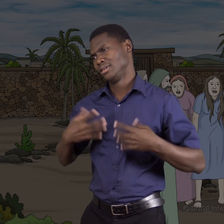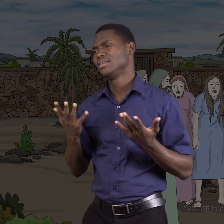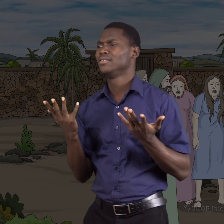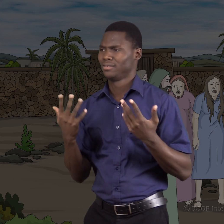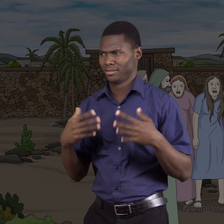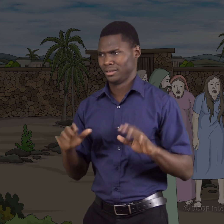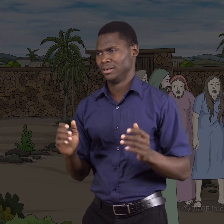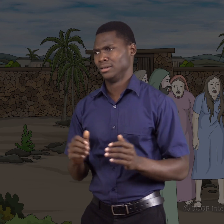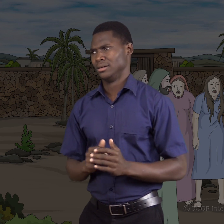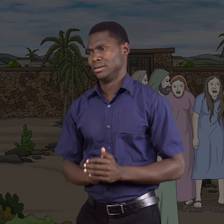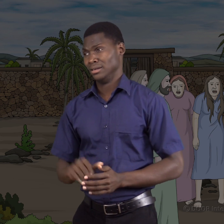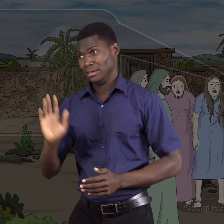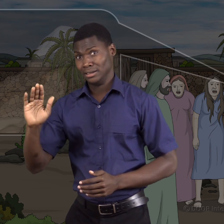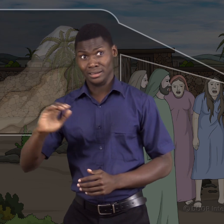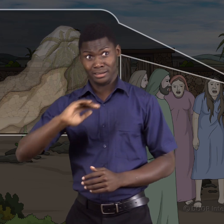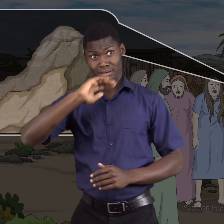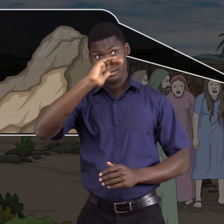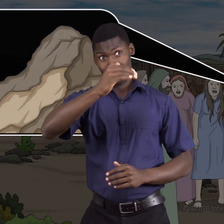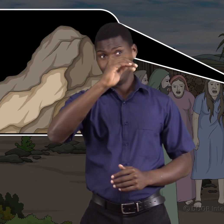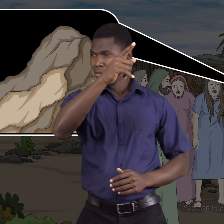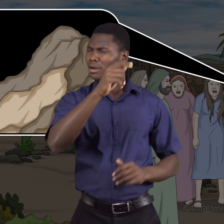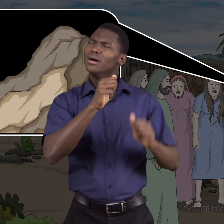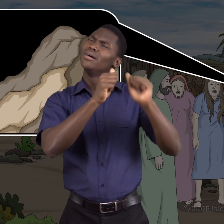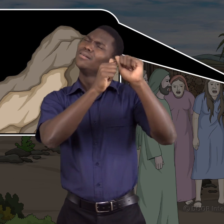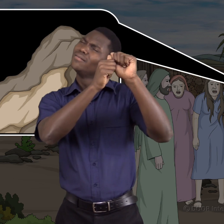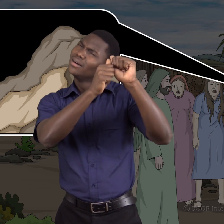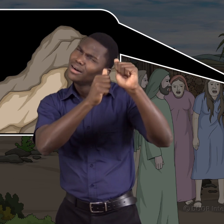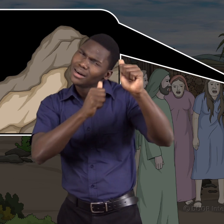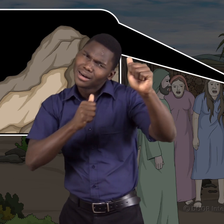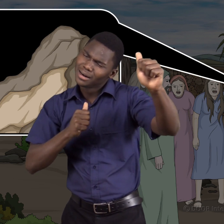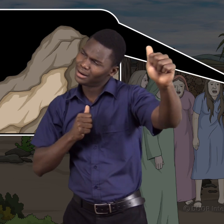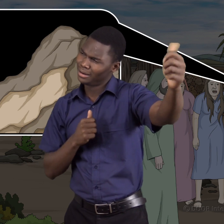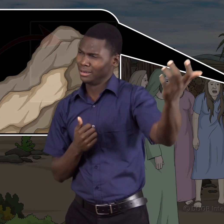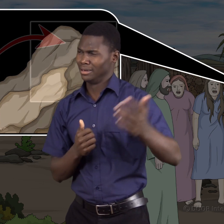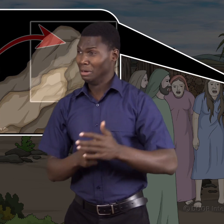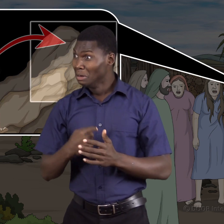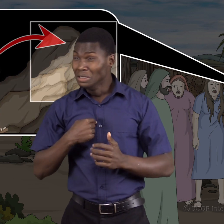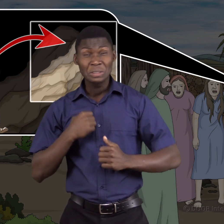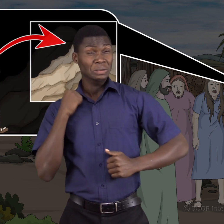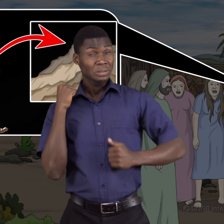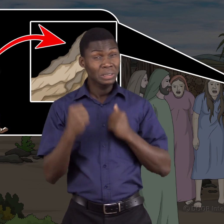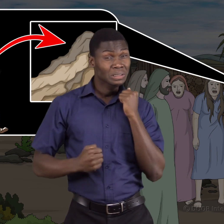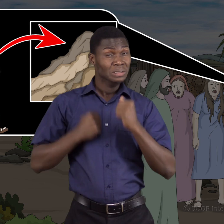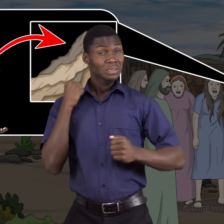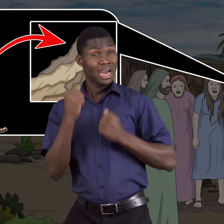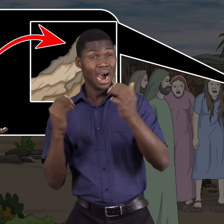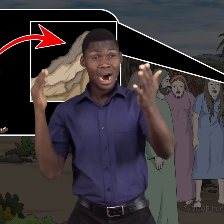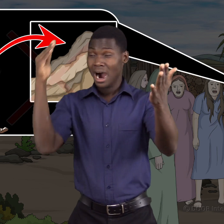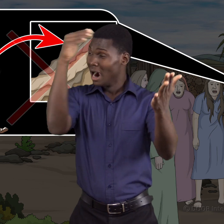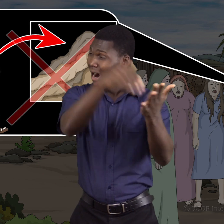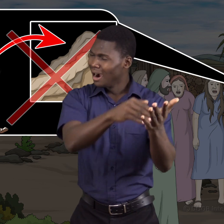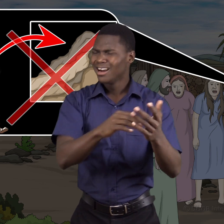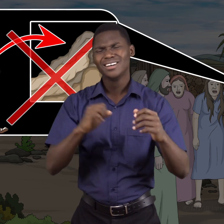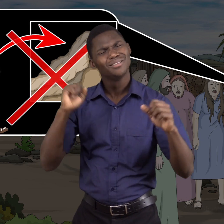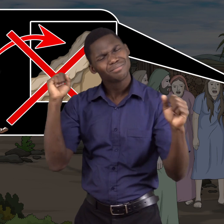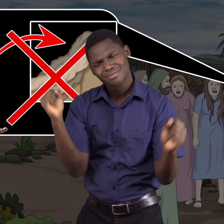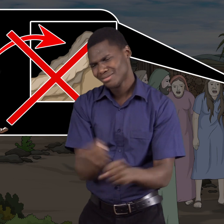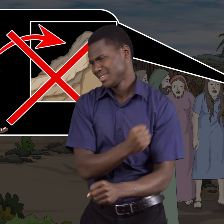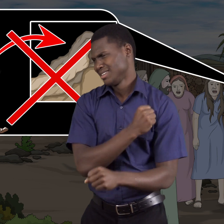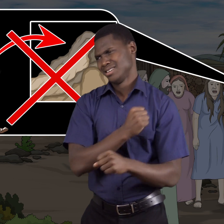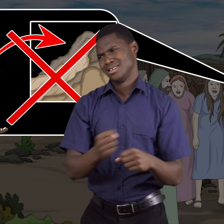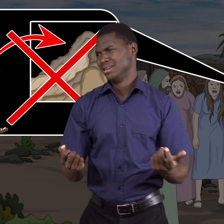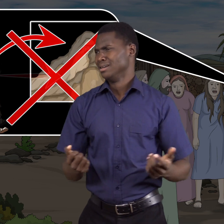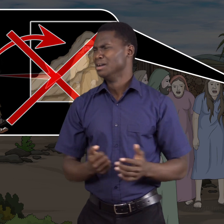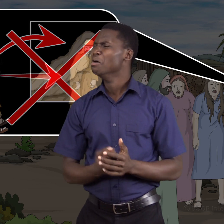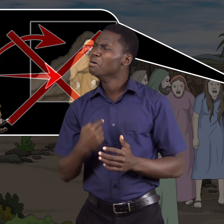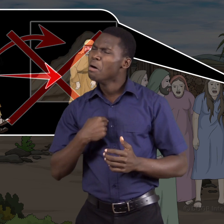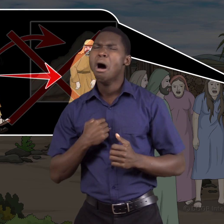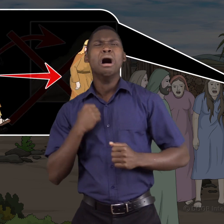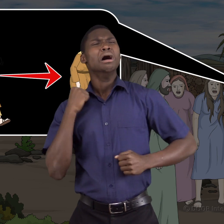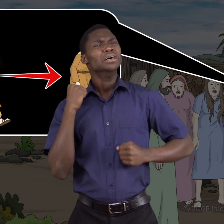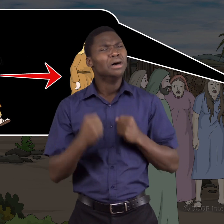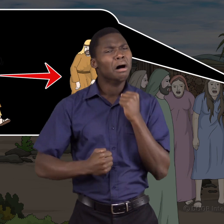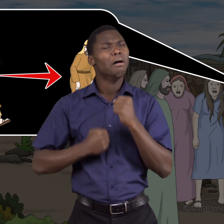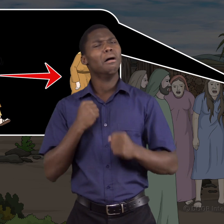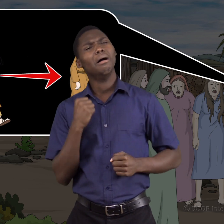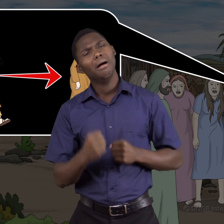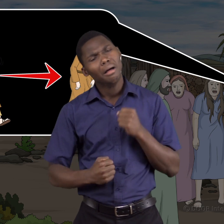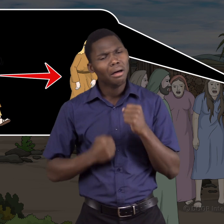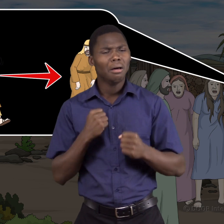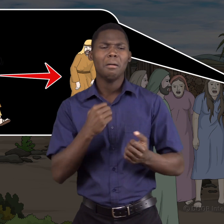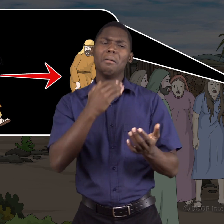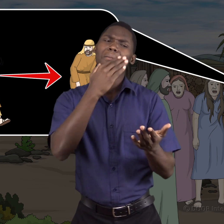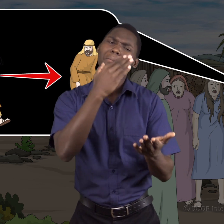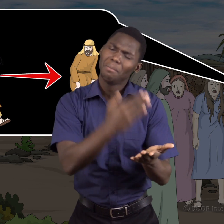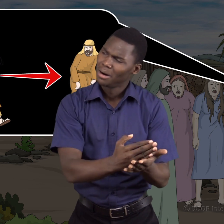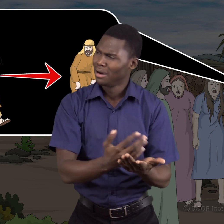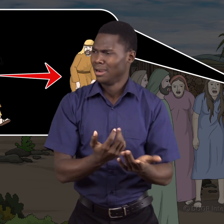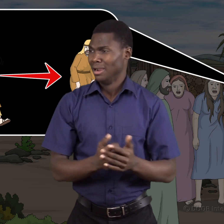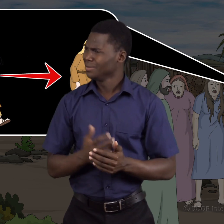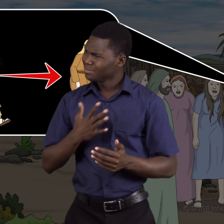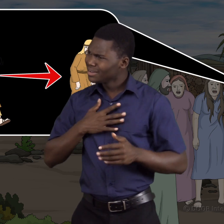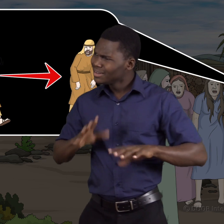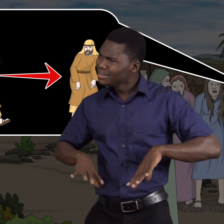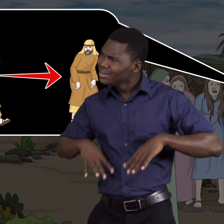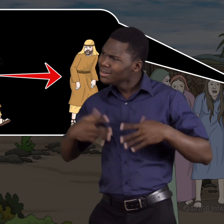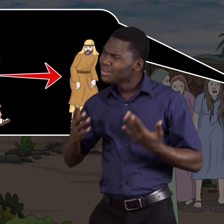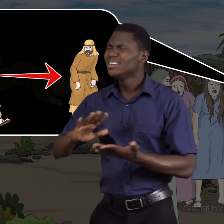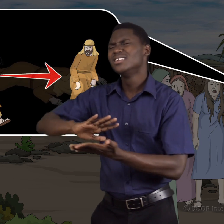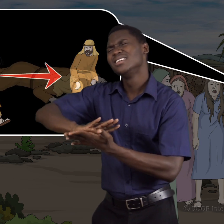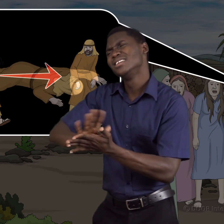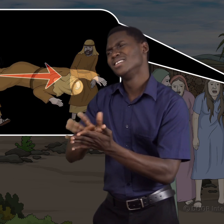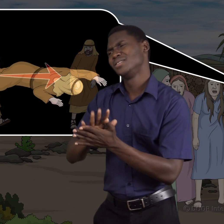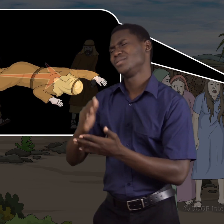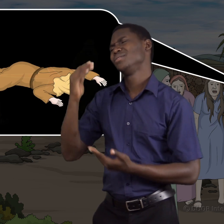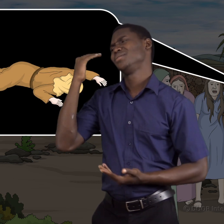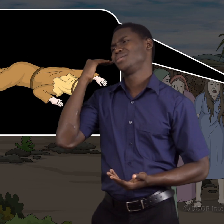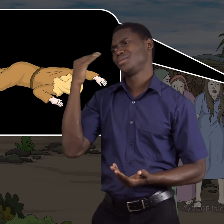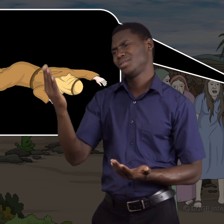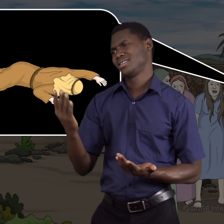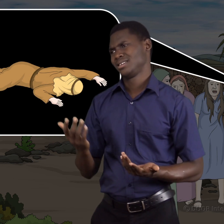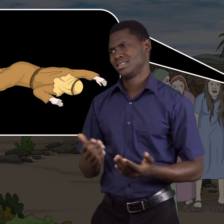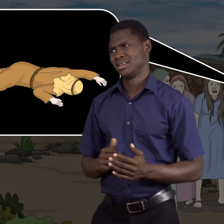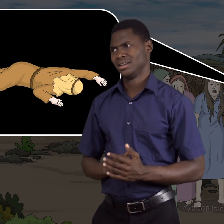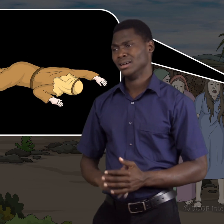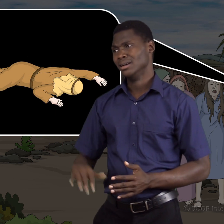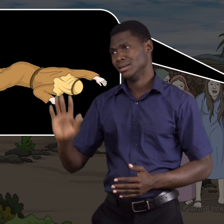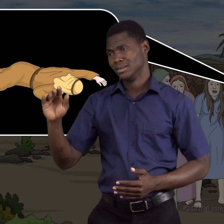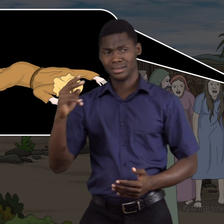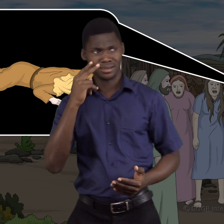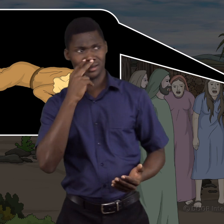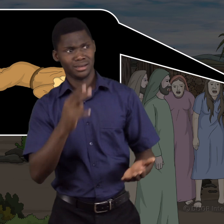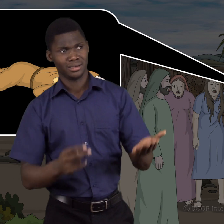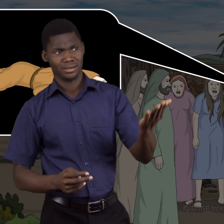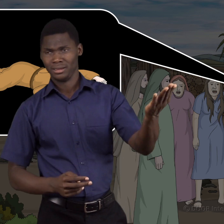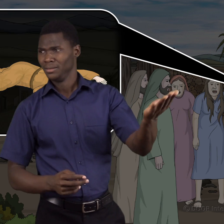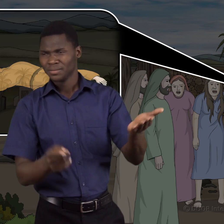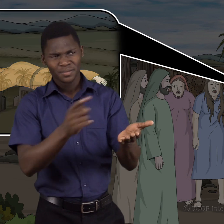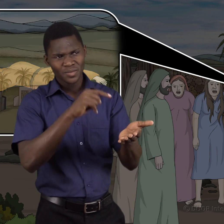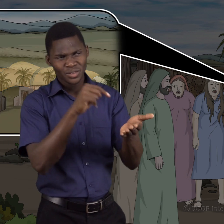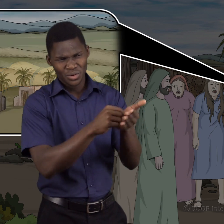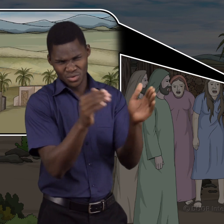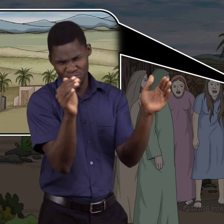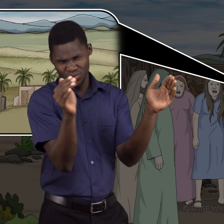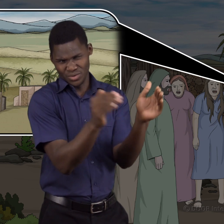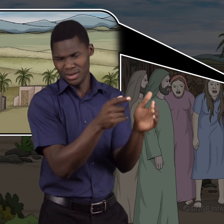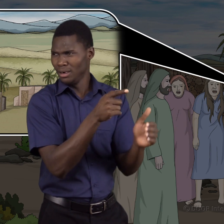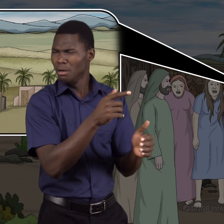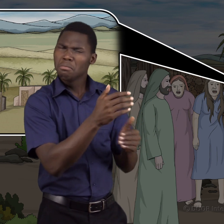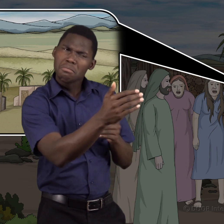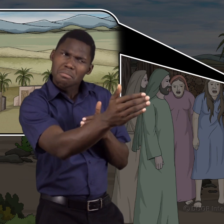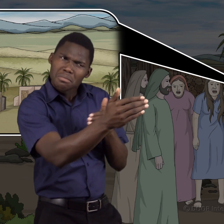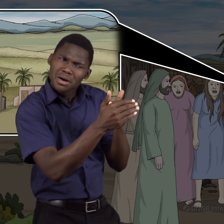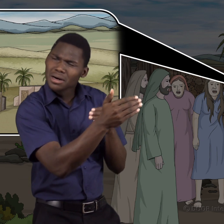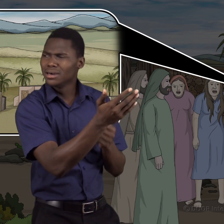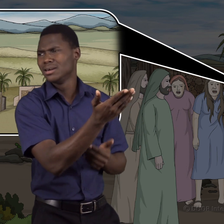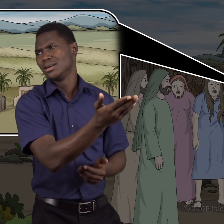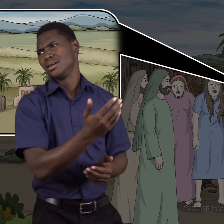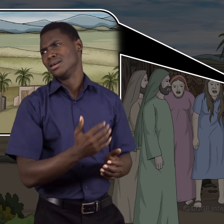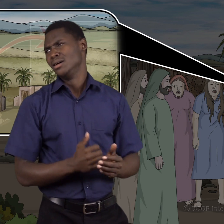But I cannot run to the mountains; the disaster will overtake me, and I will die.